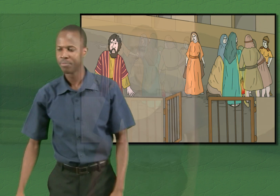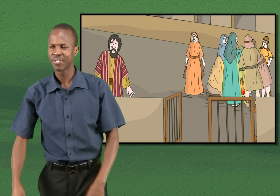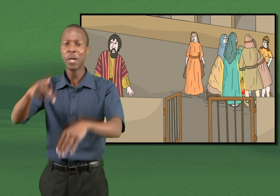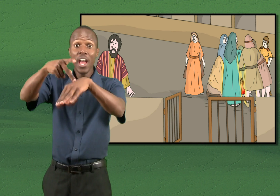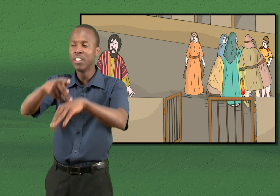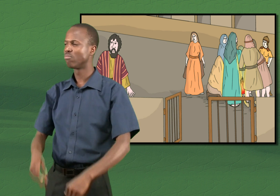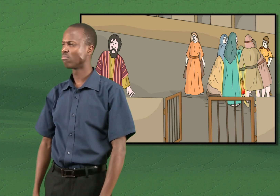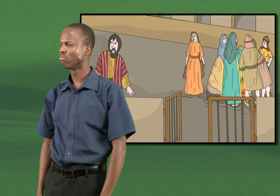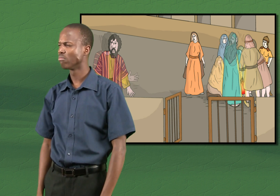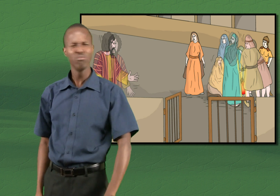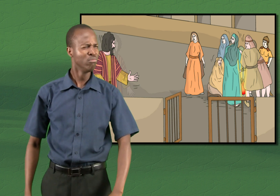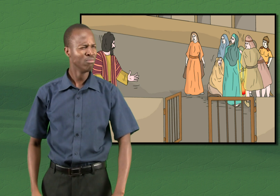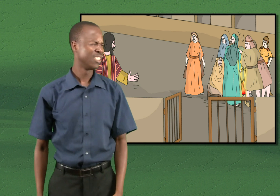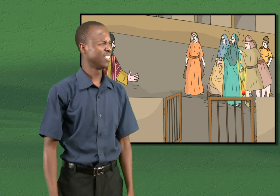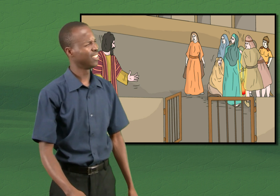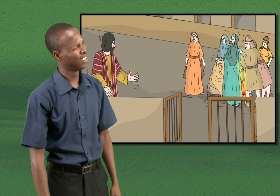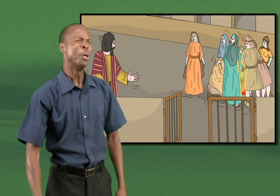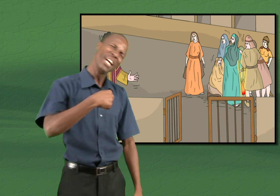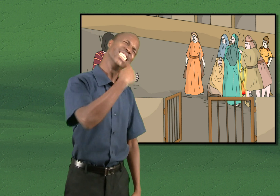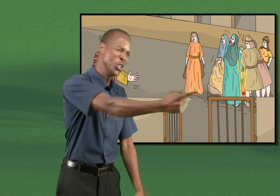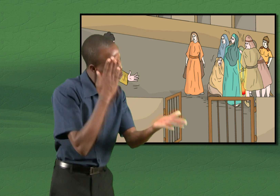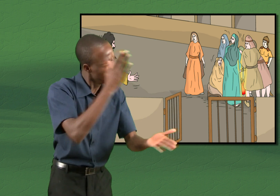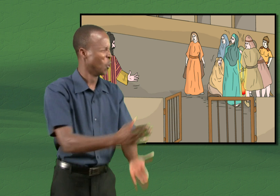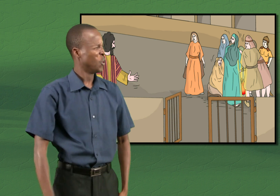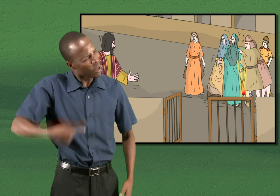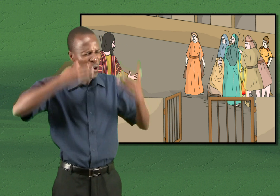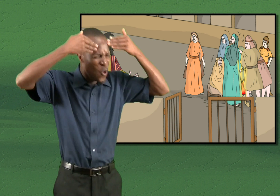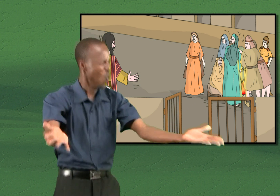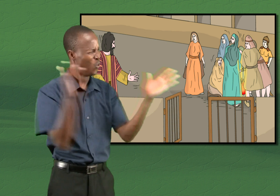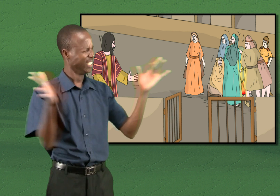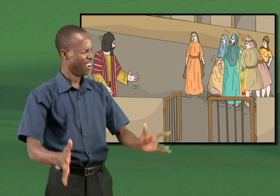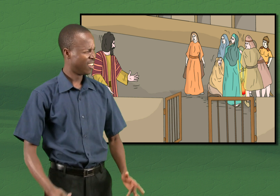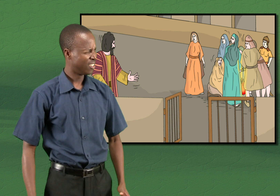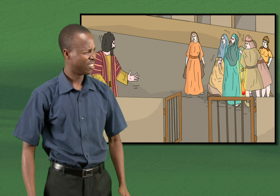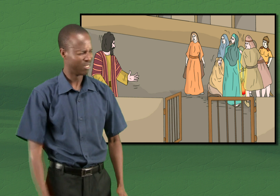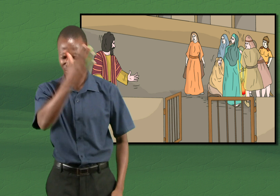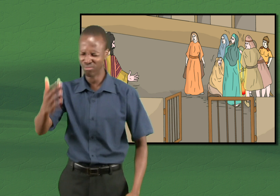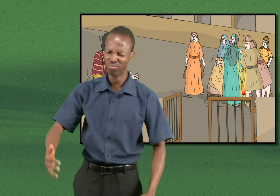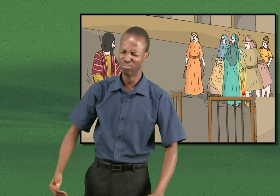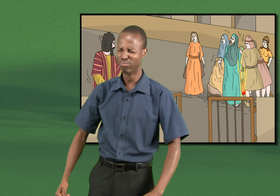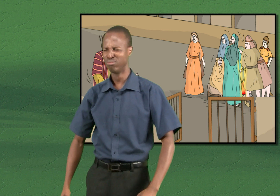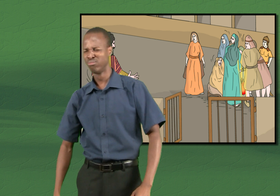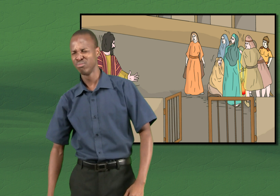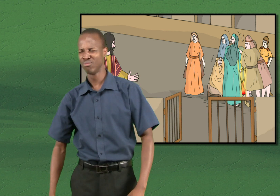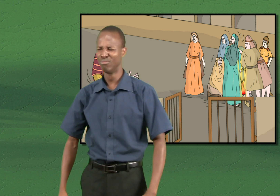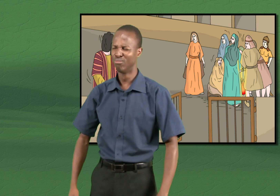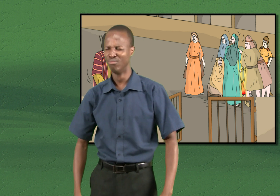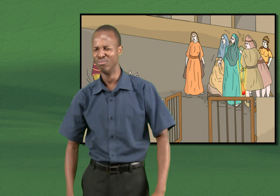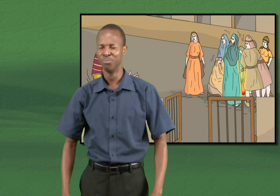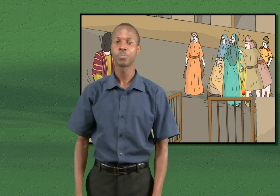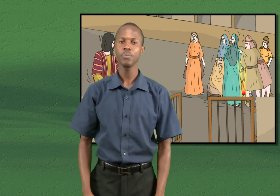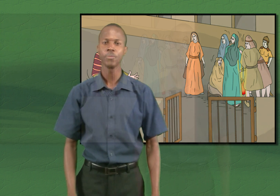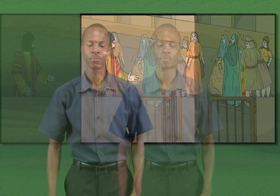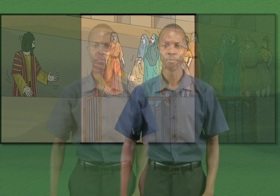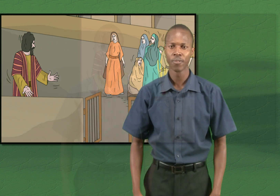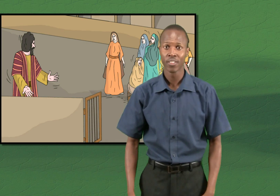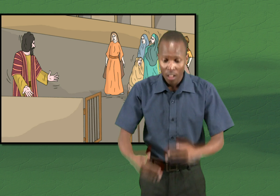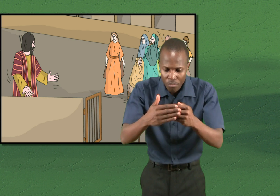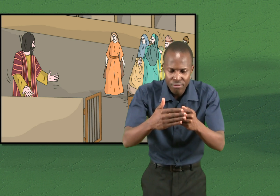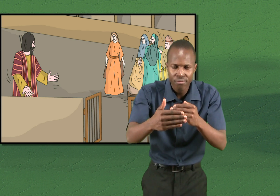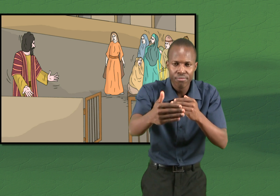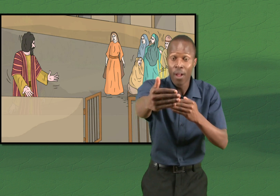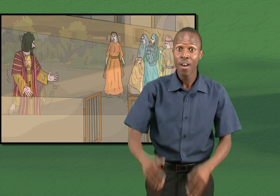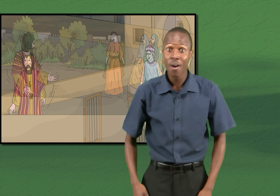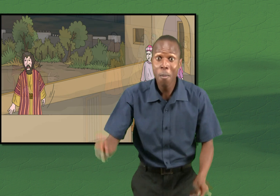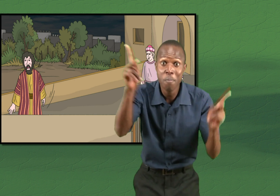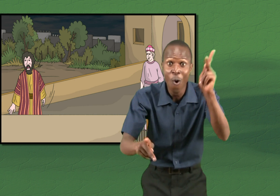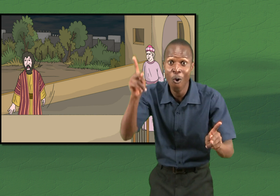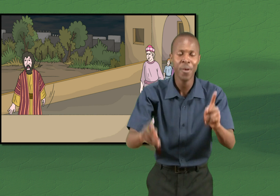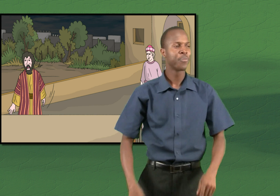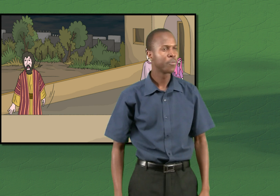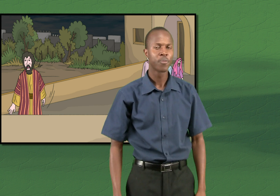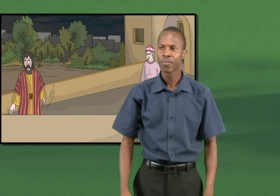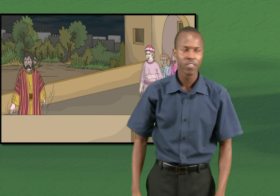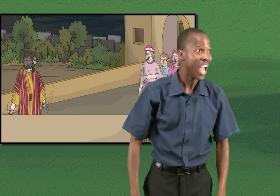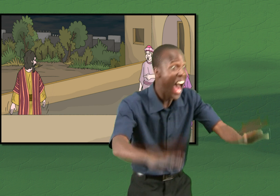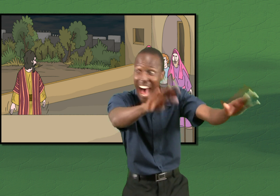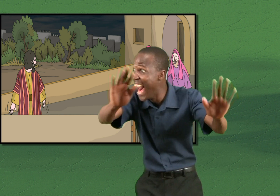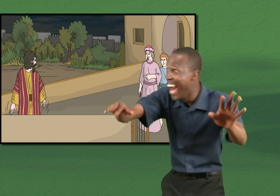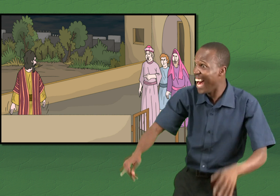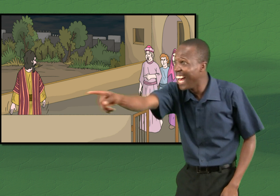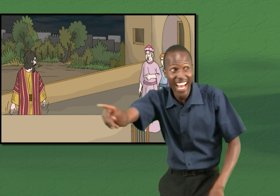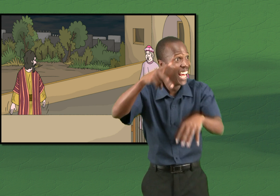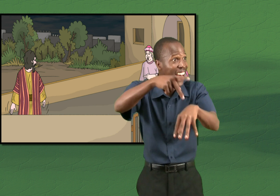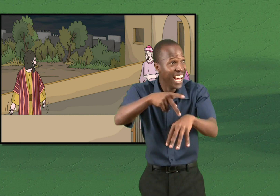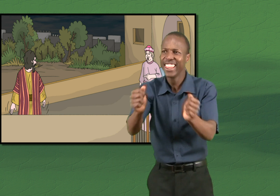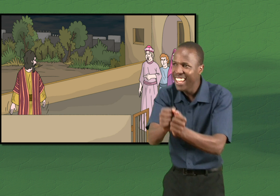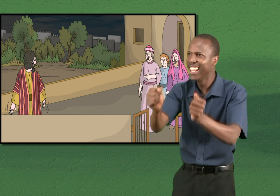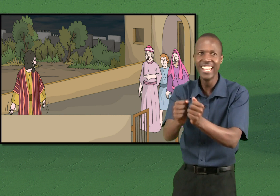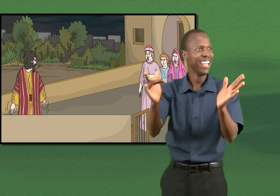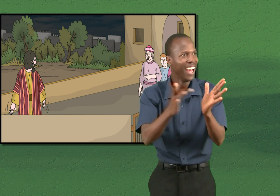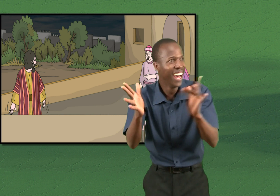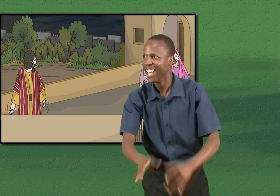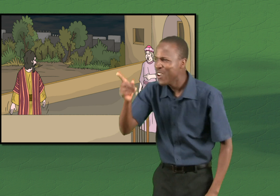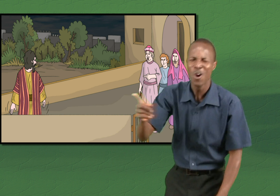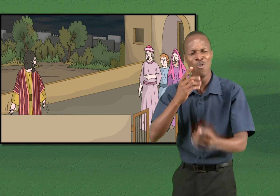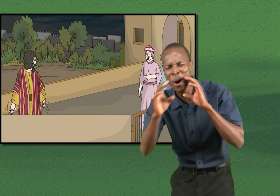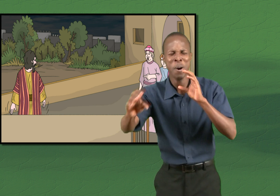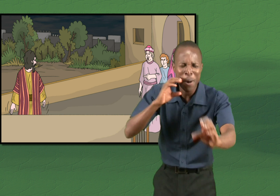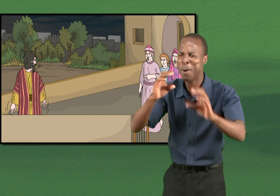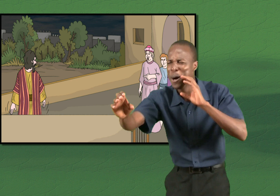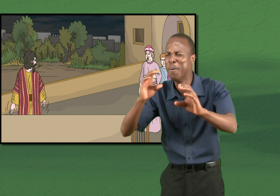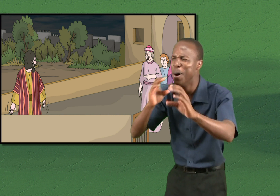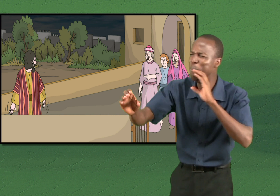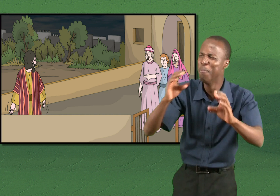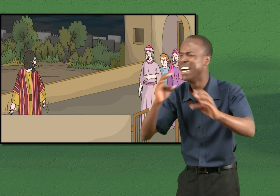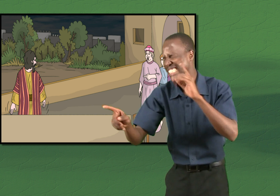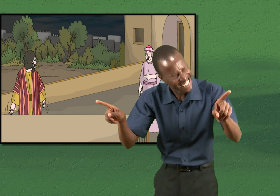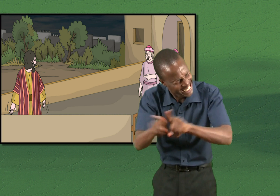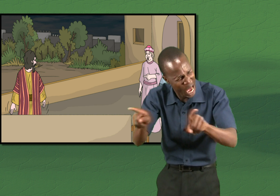And again he denied it with an oath: “I do not know the man!” After a little while, those standing nearby came up to Peter.